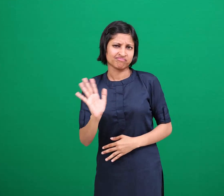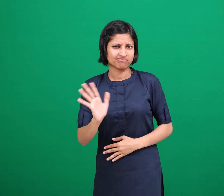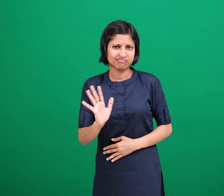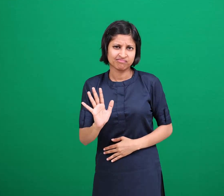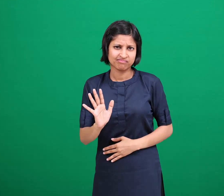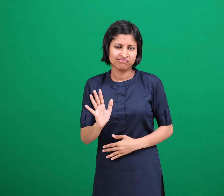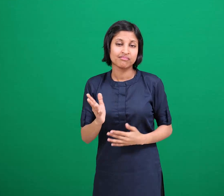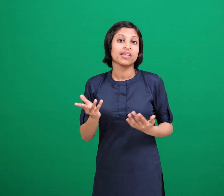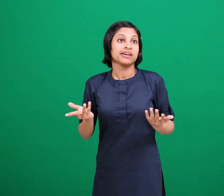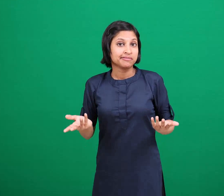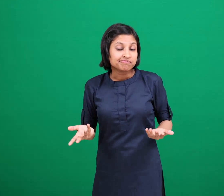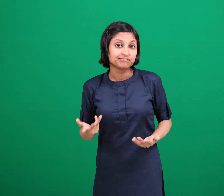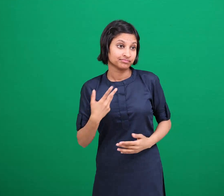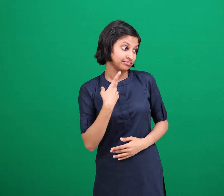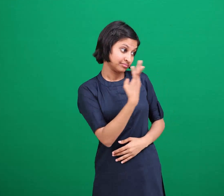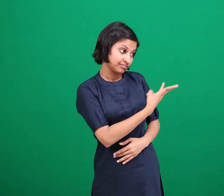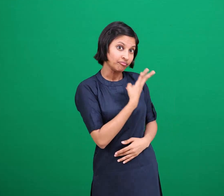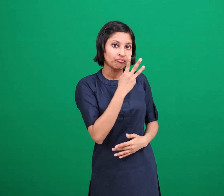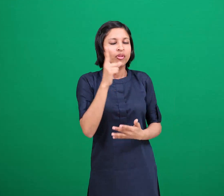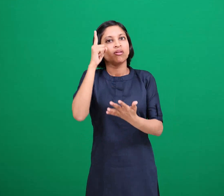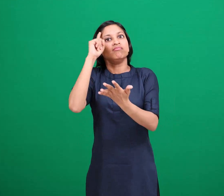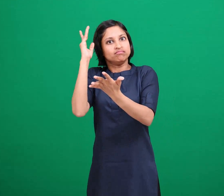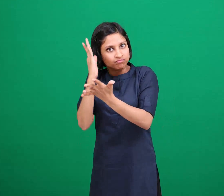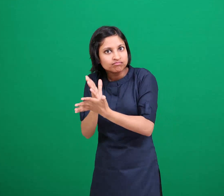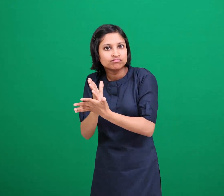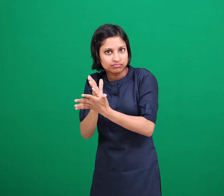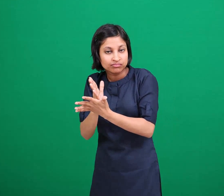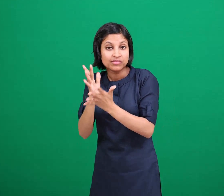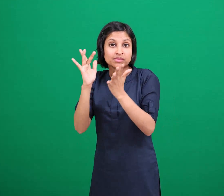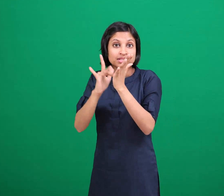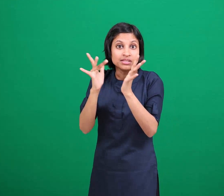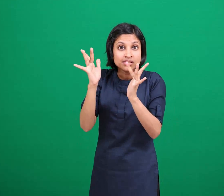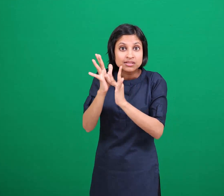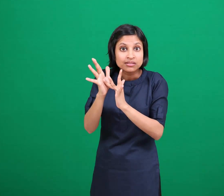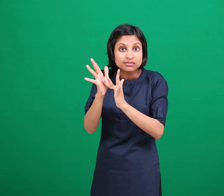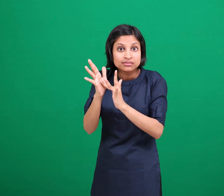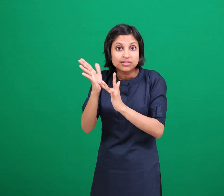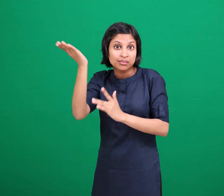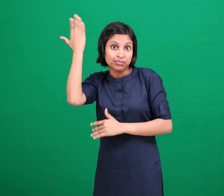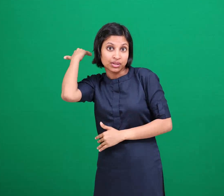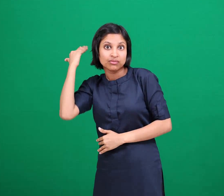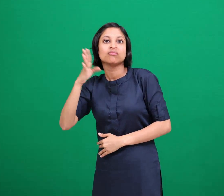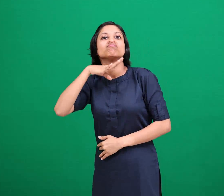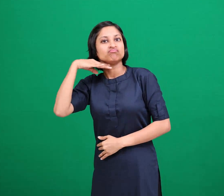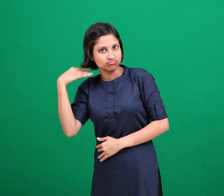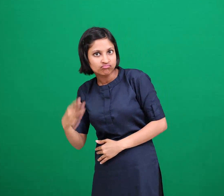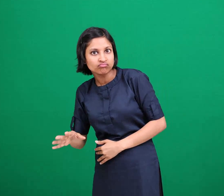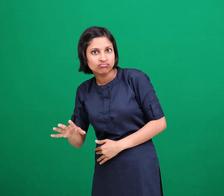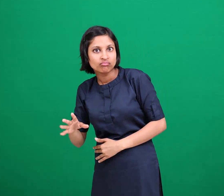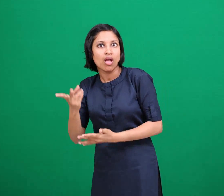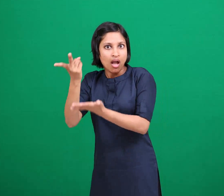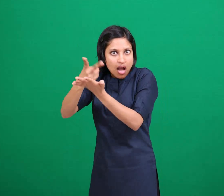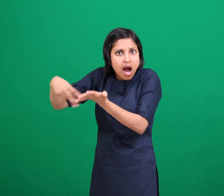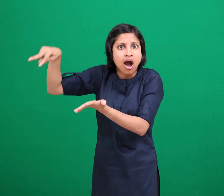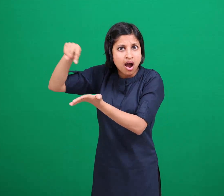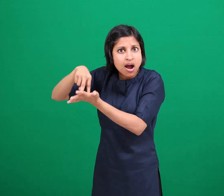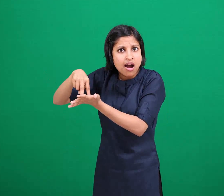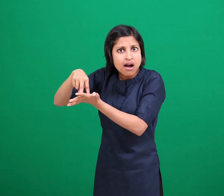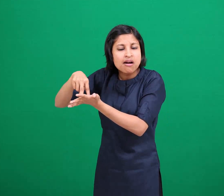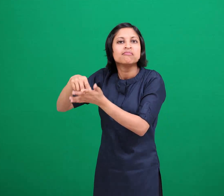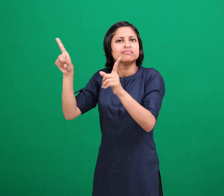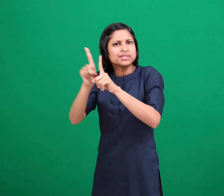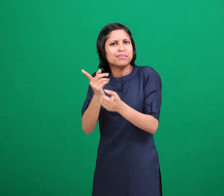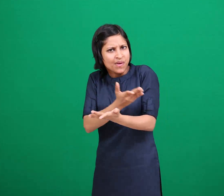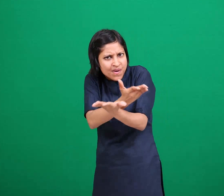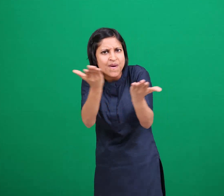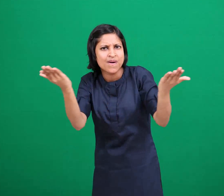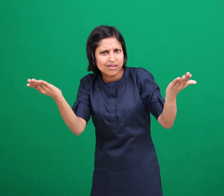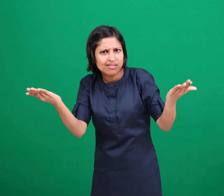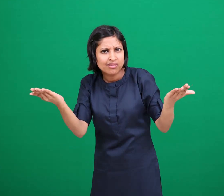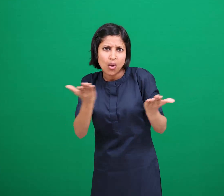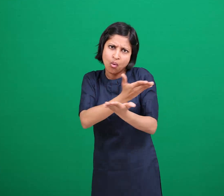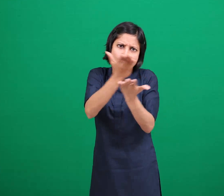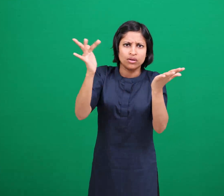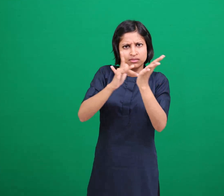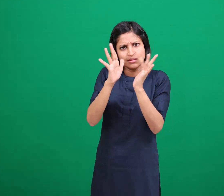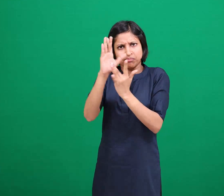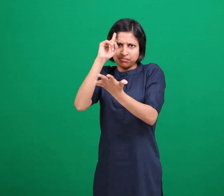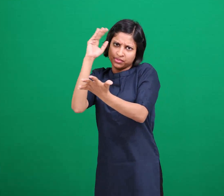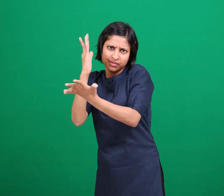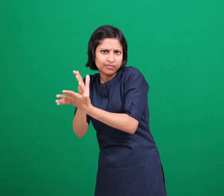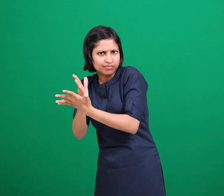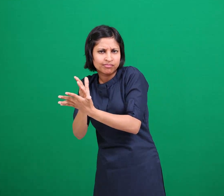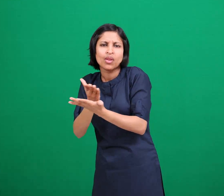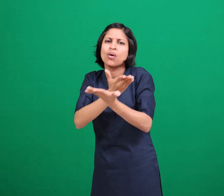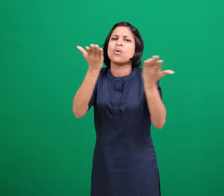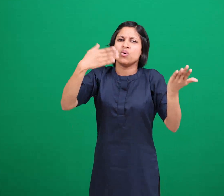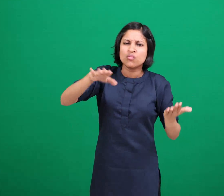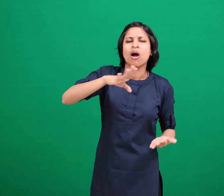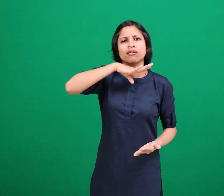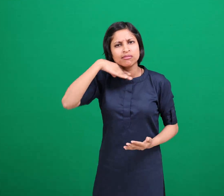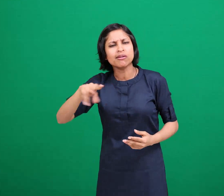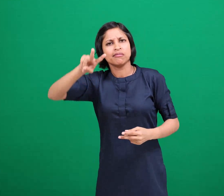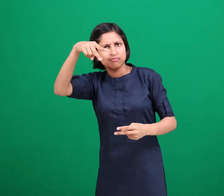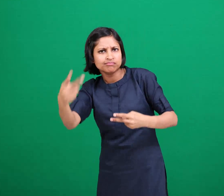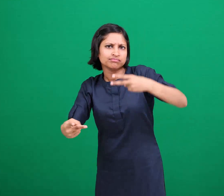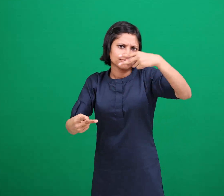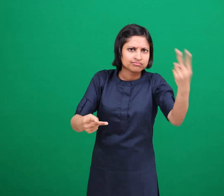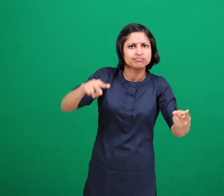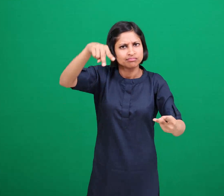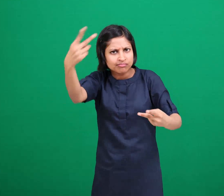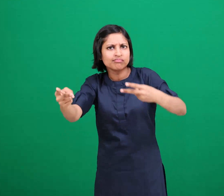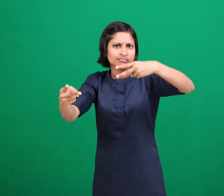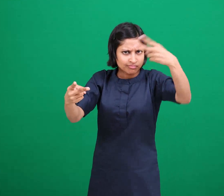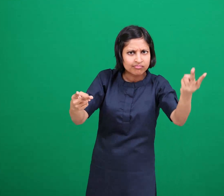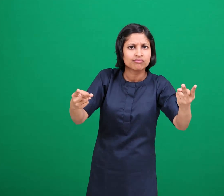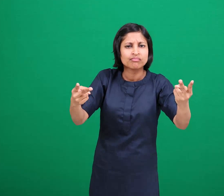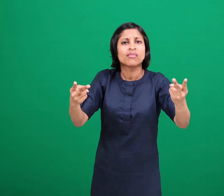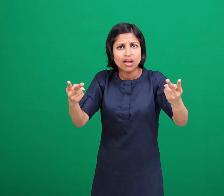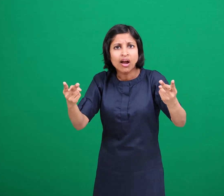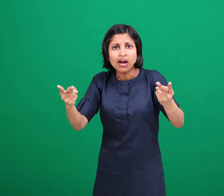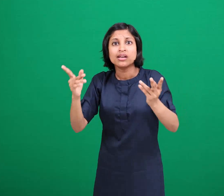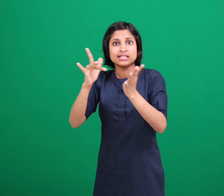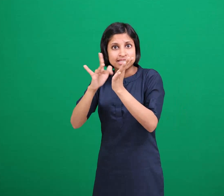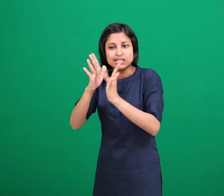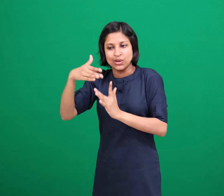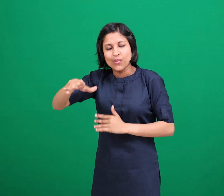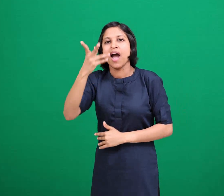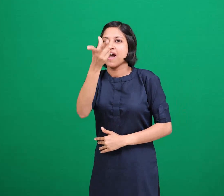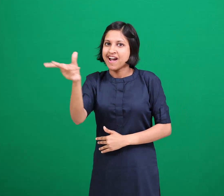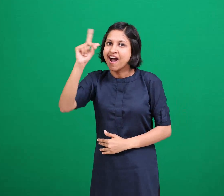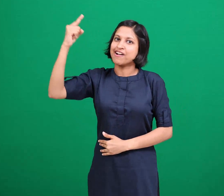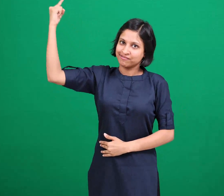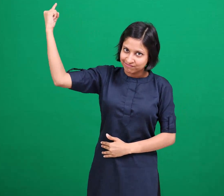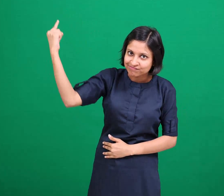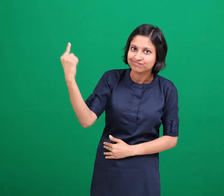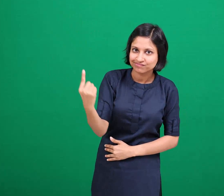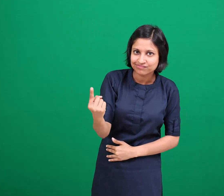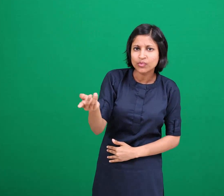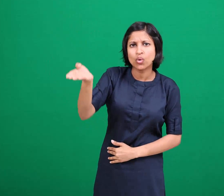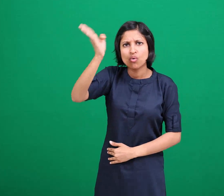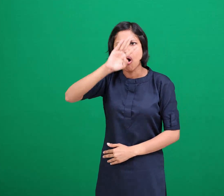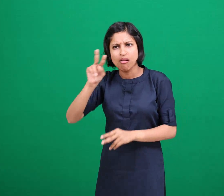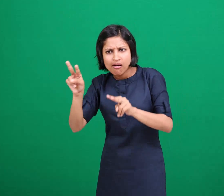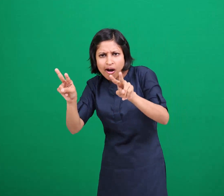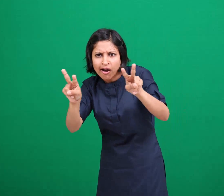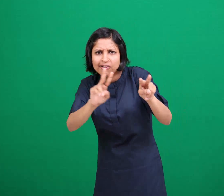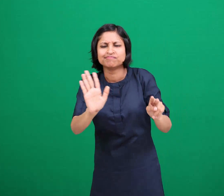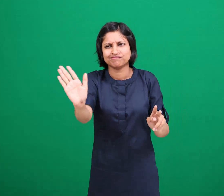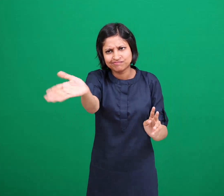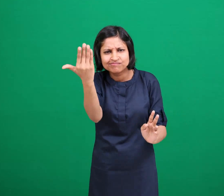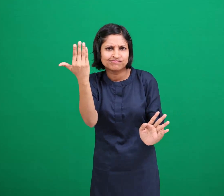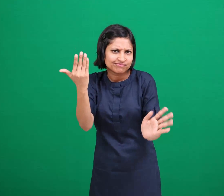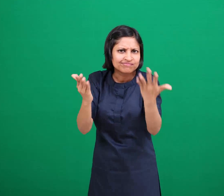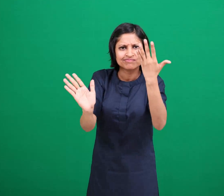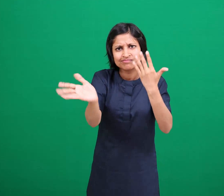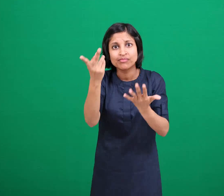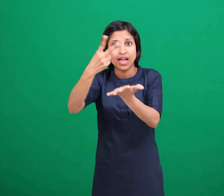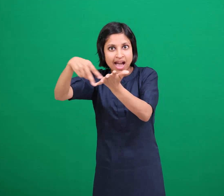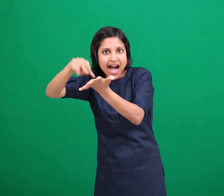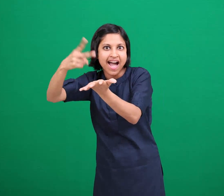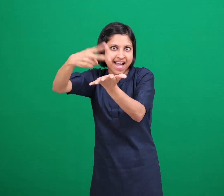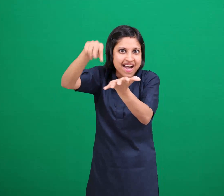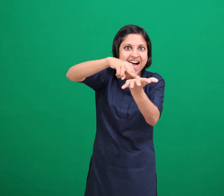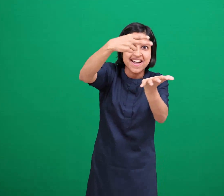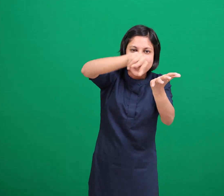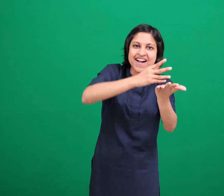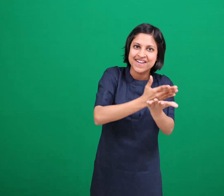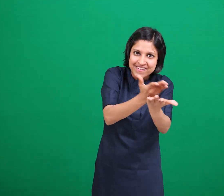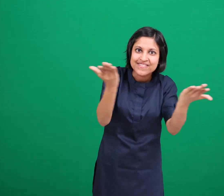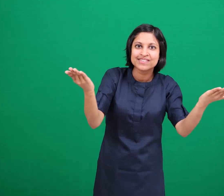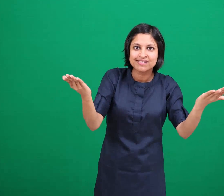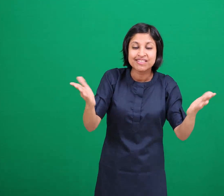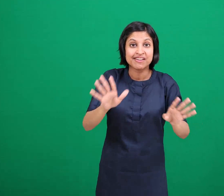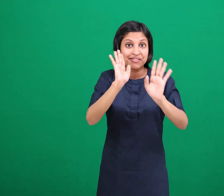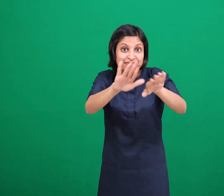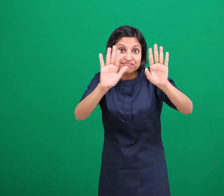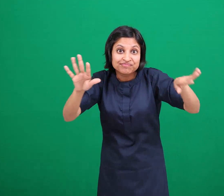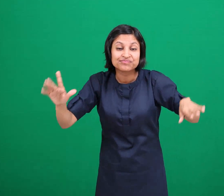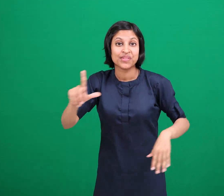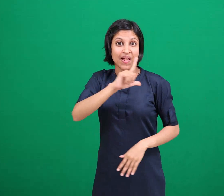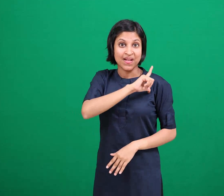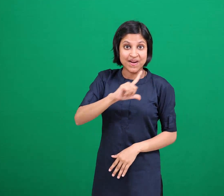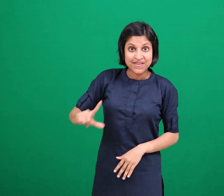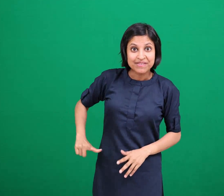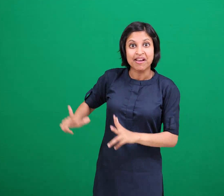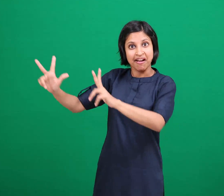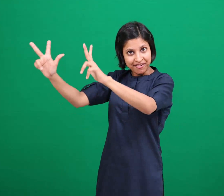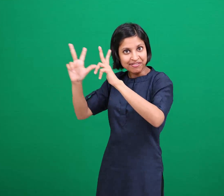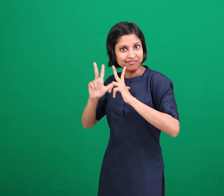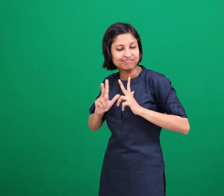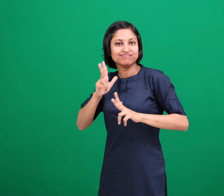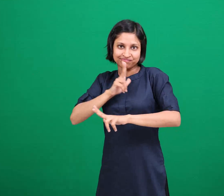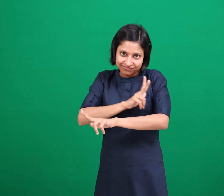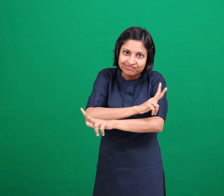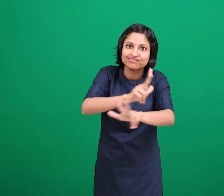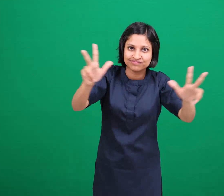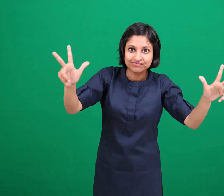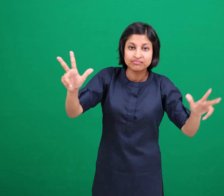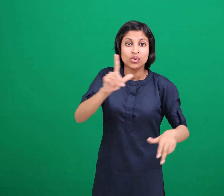For since we believe that Jesus died and rose again, we also believe that God will bring with Jesus those who have fallen asleep in Him.